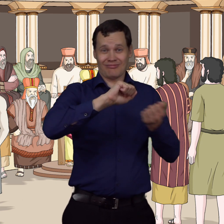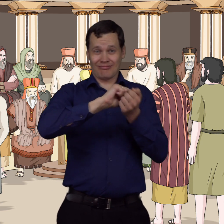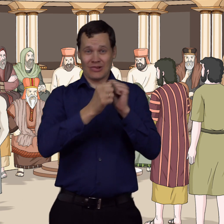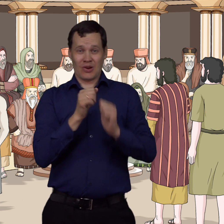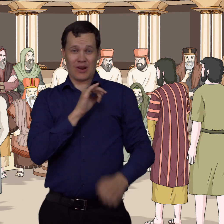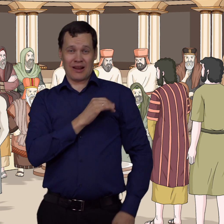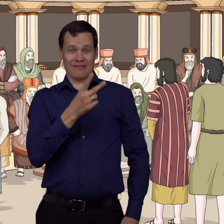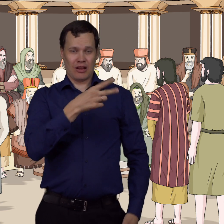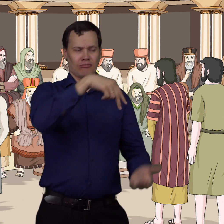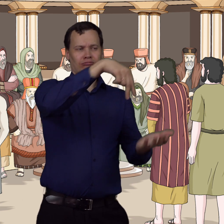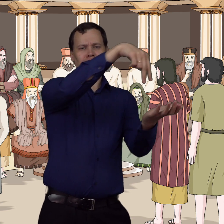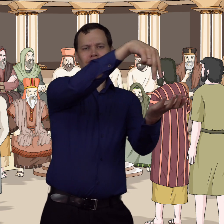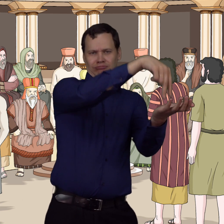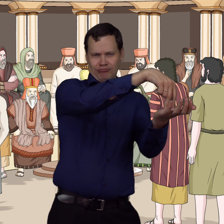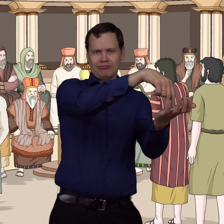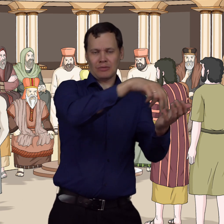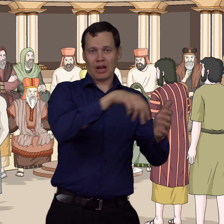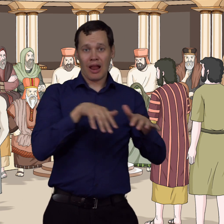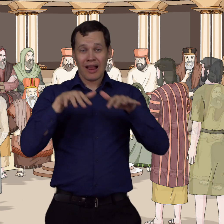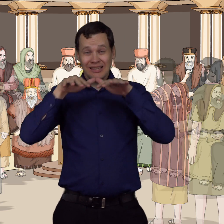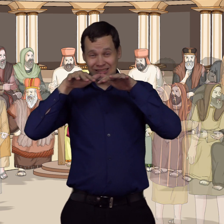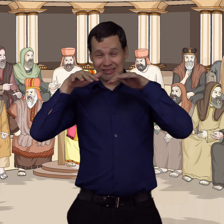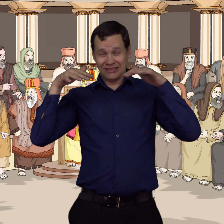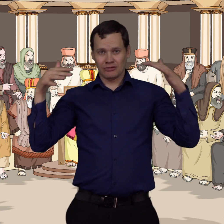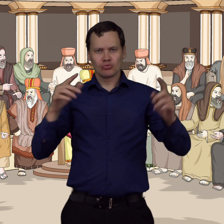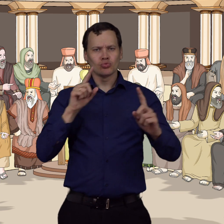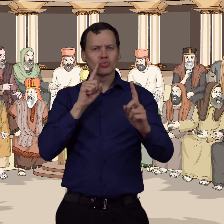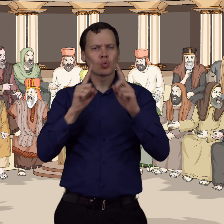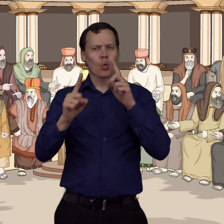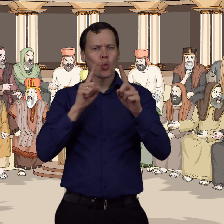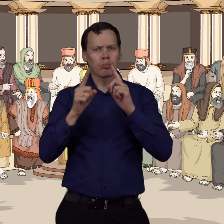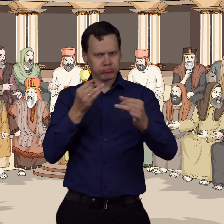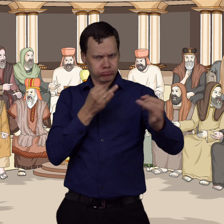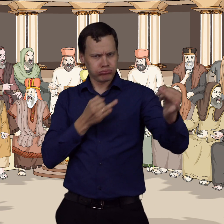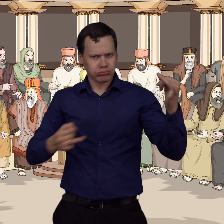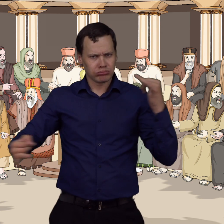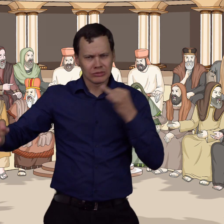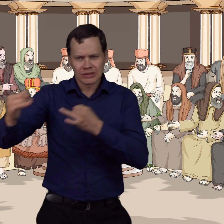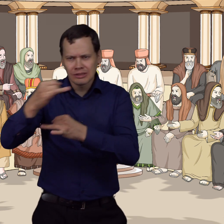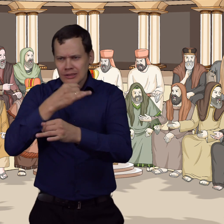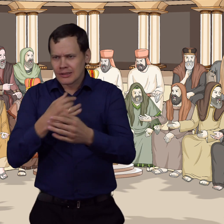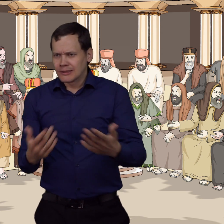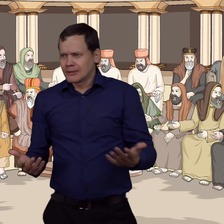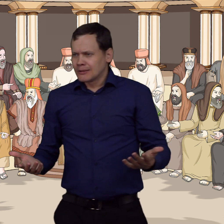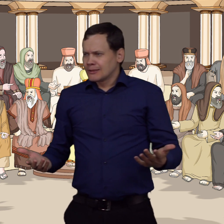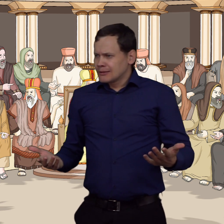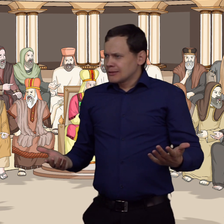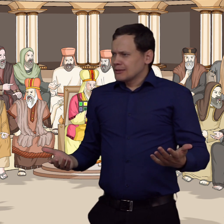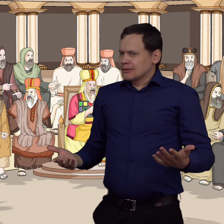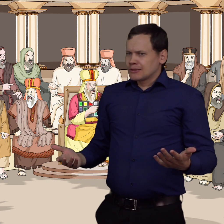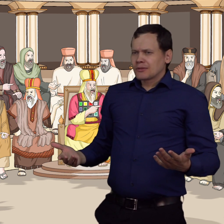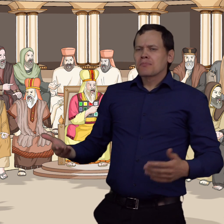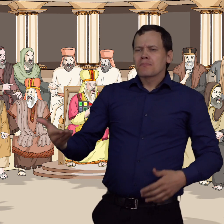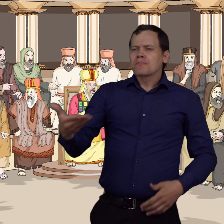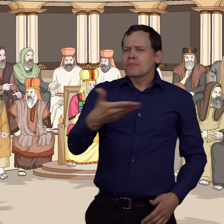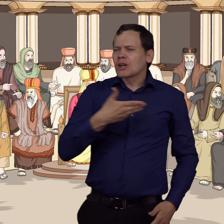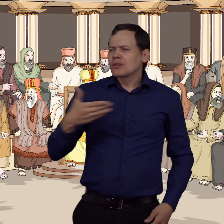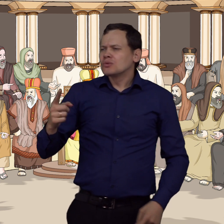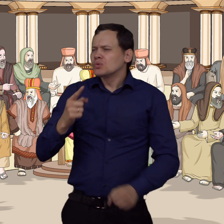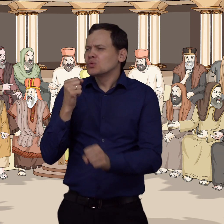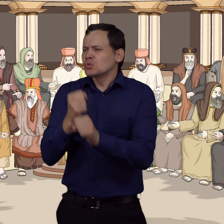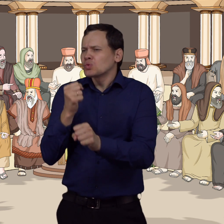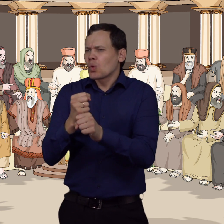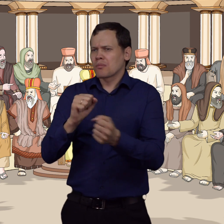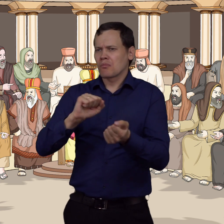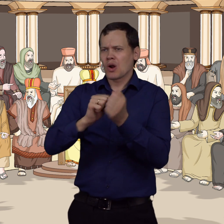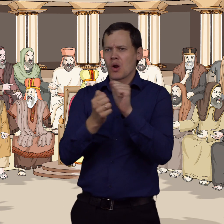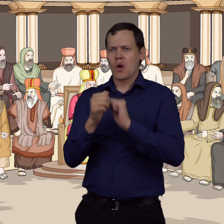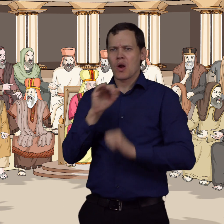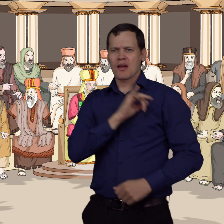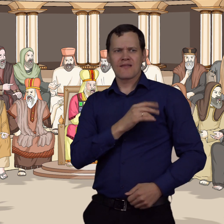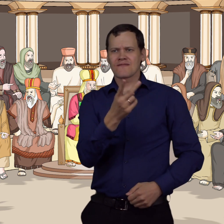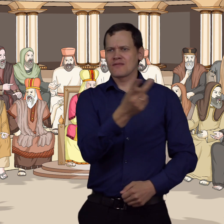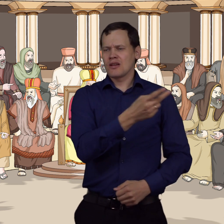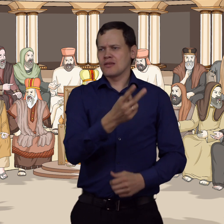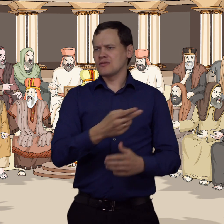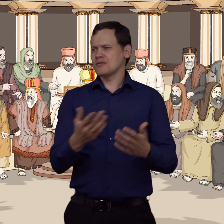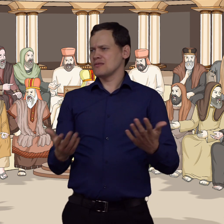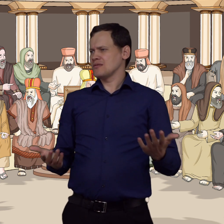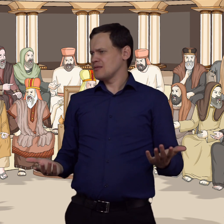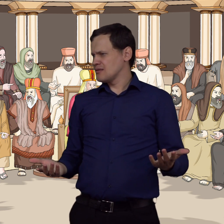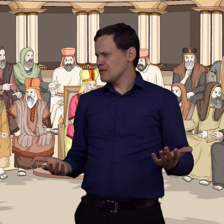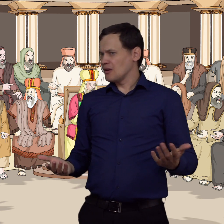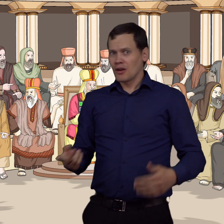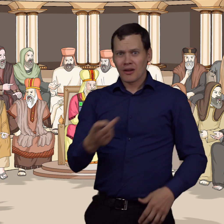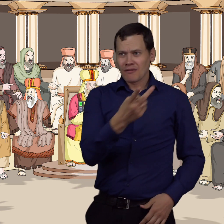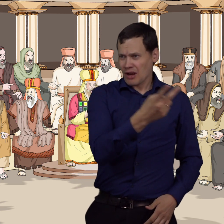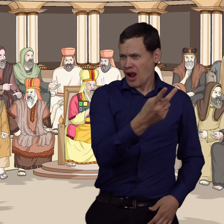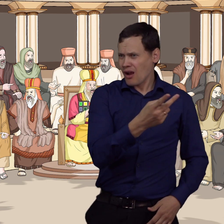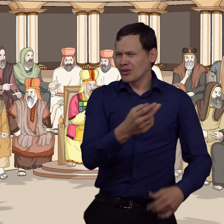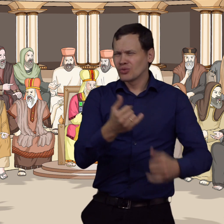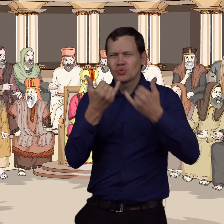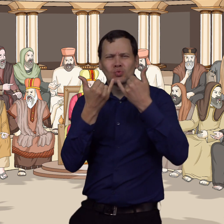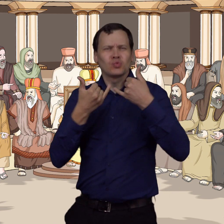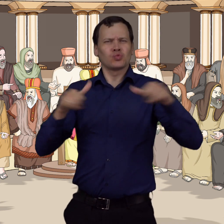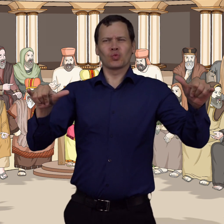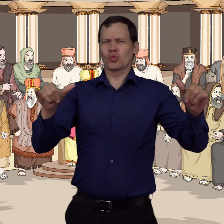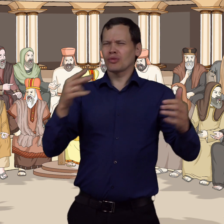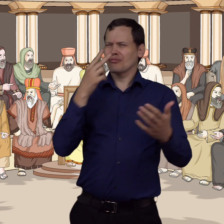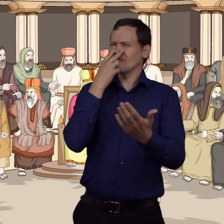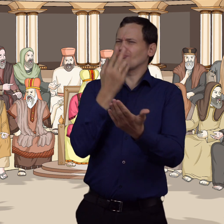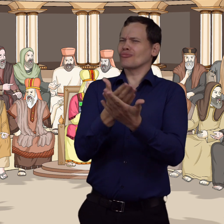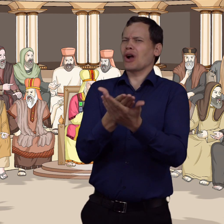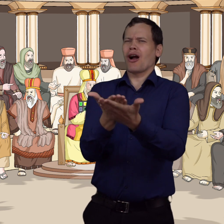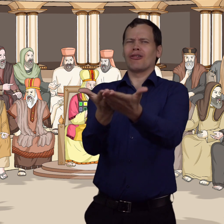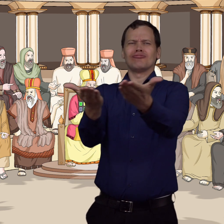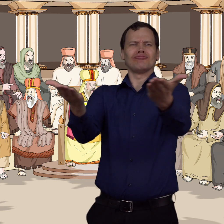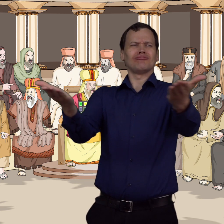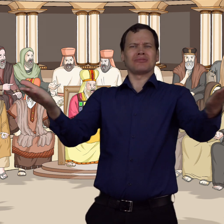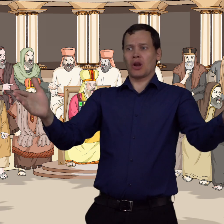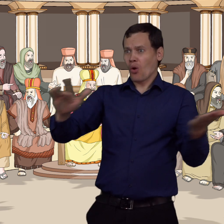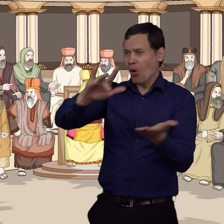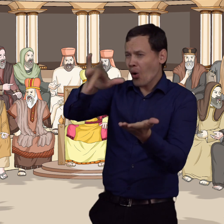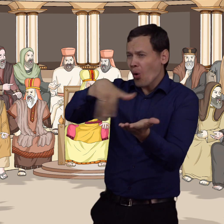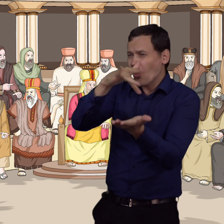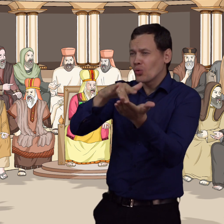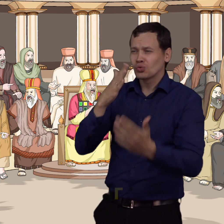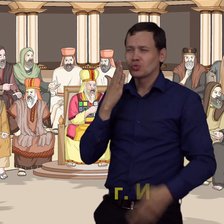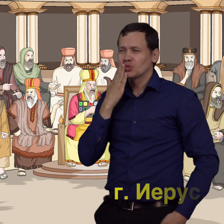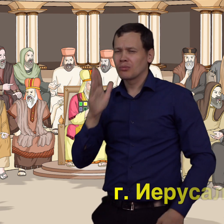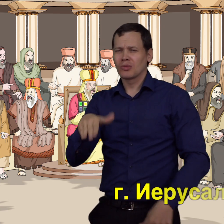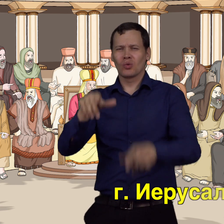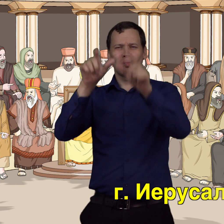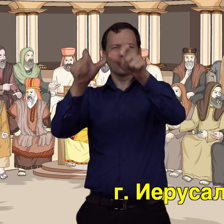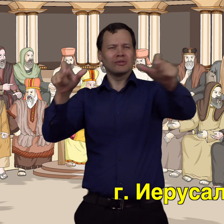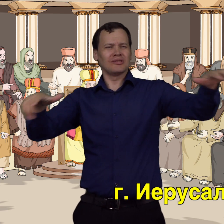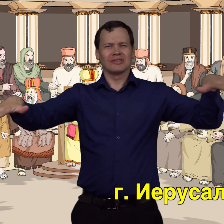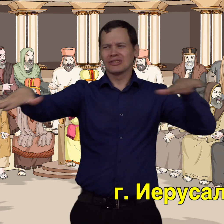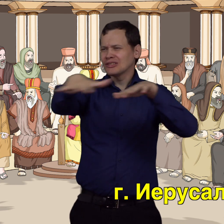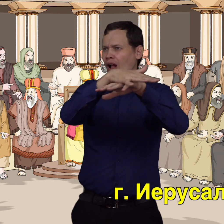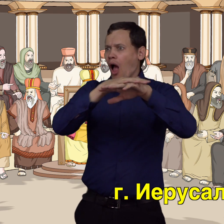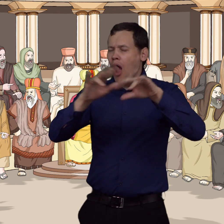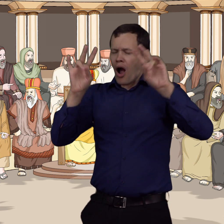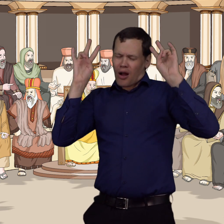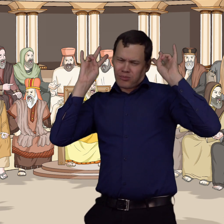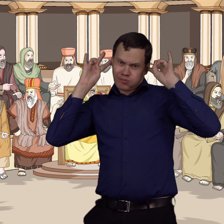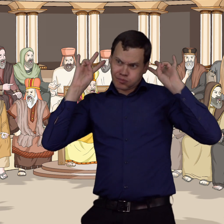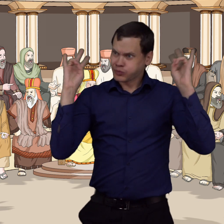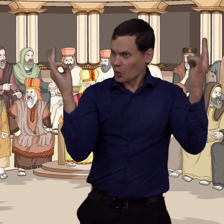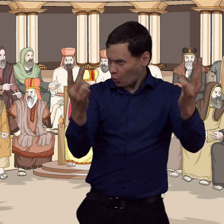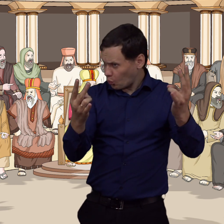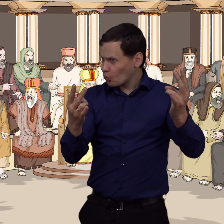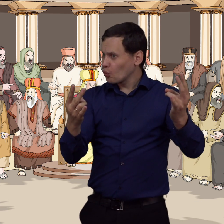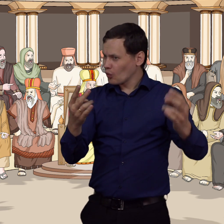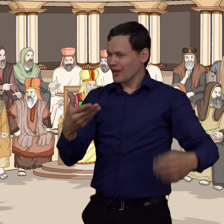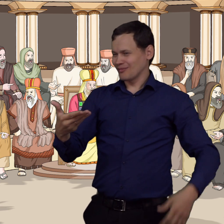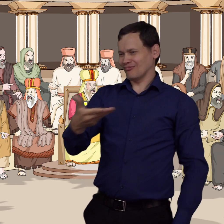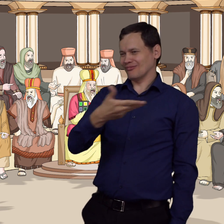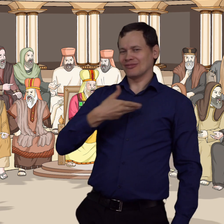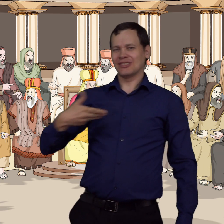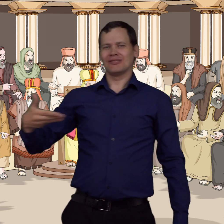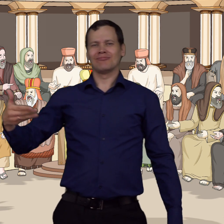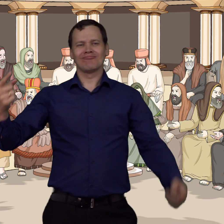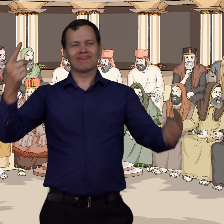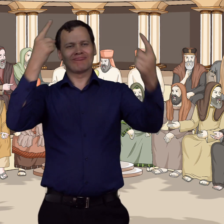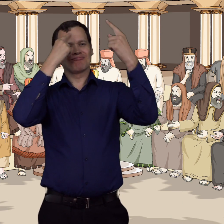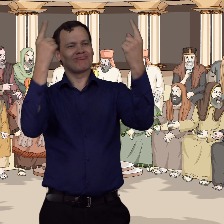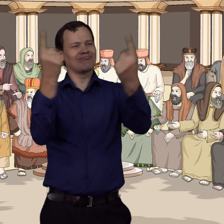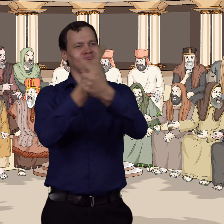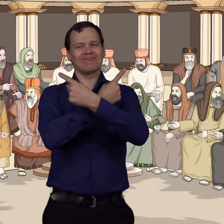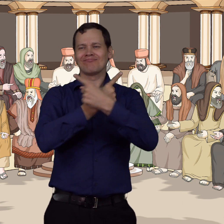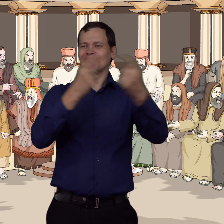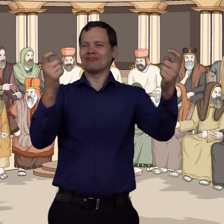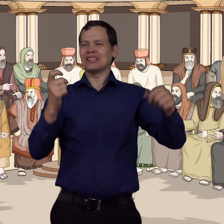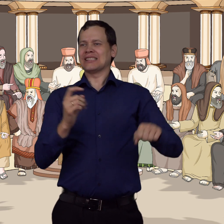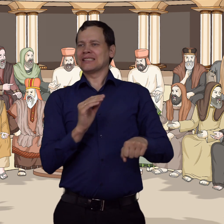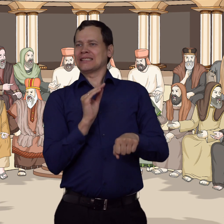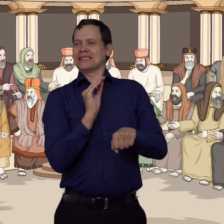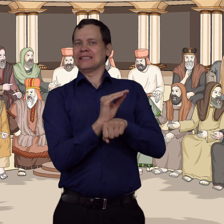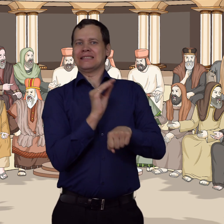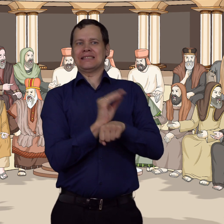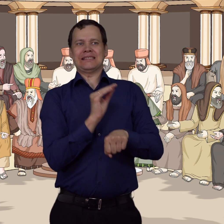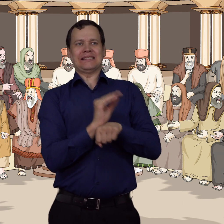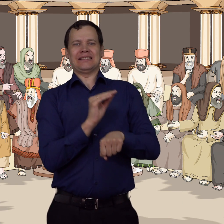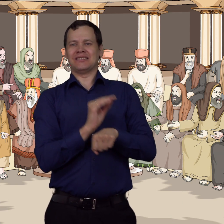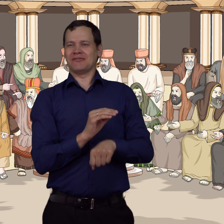So they ordered them to leave the Sanhedrin and then conferred together. “What shall we do with these men?” they asked.